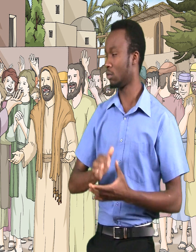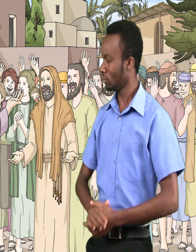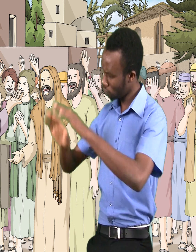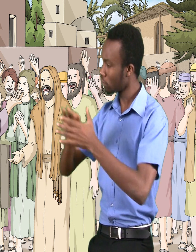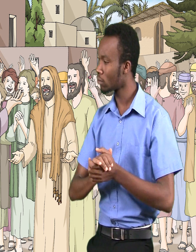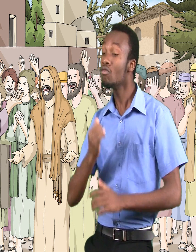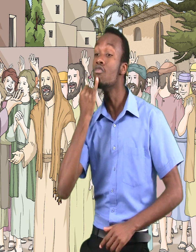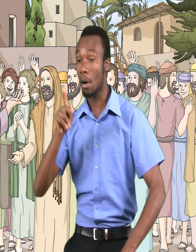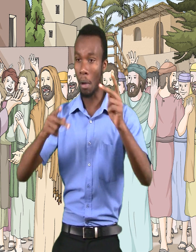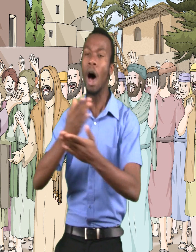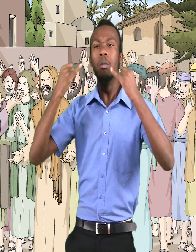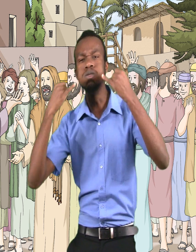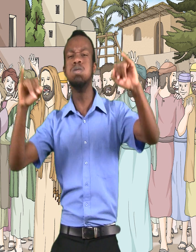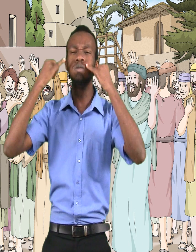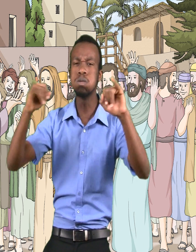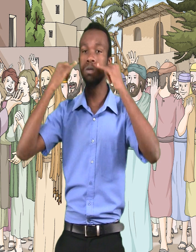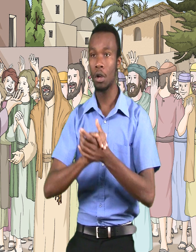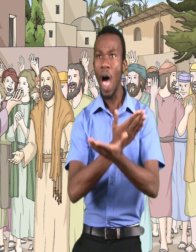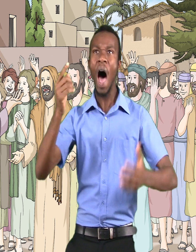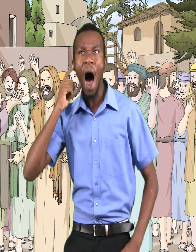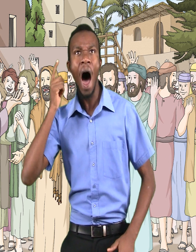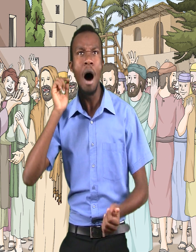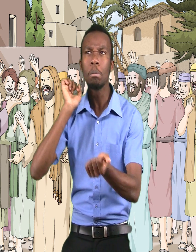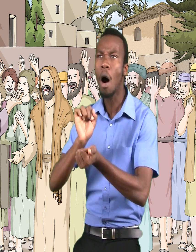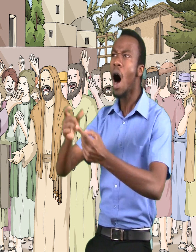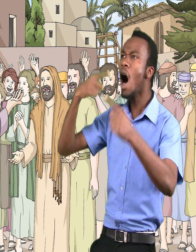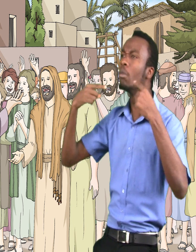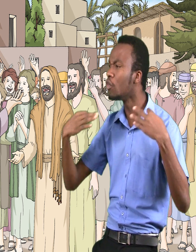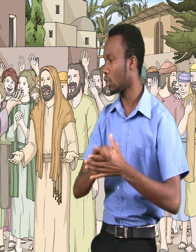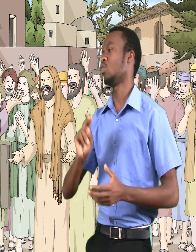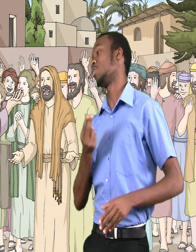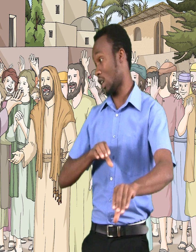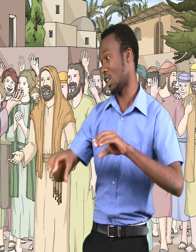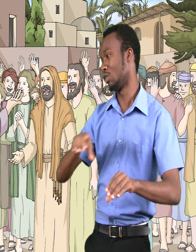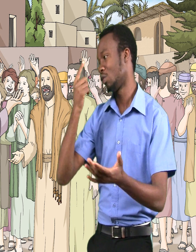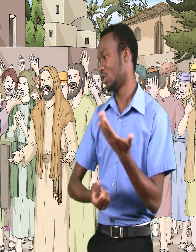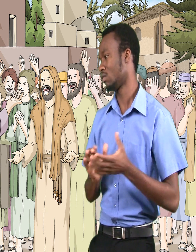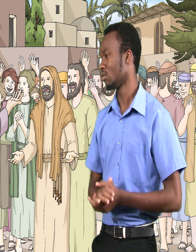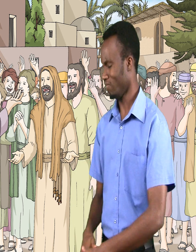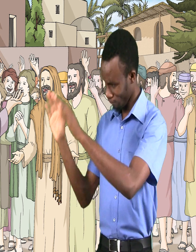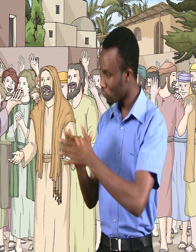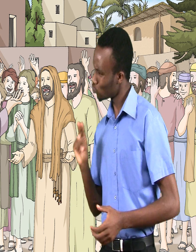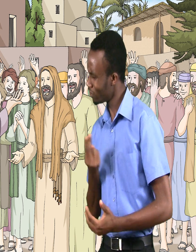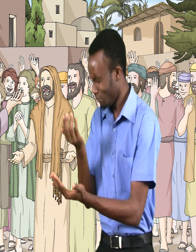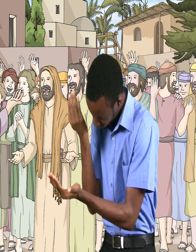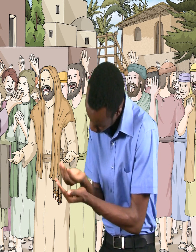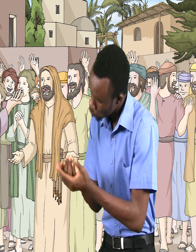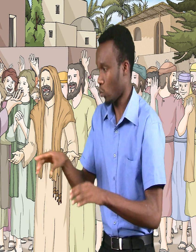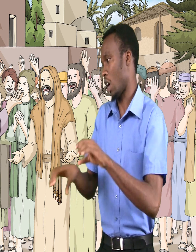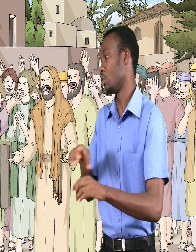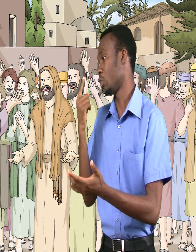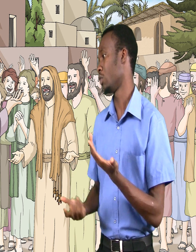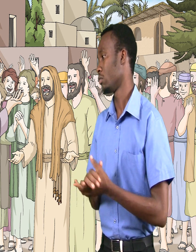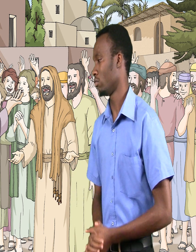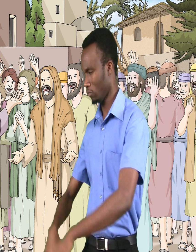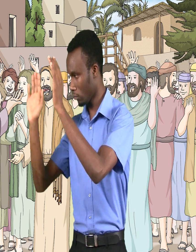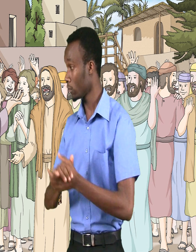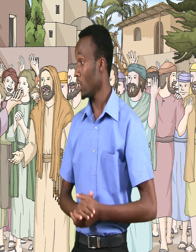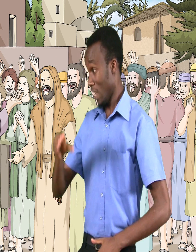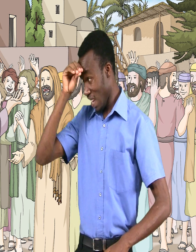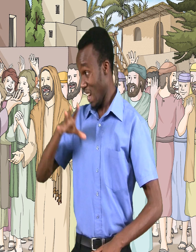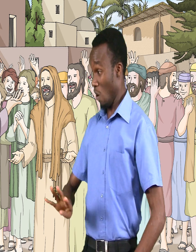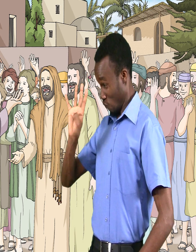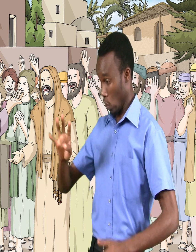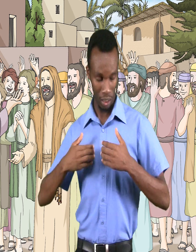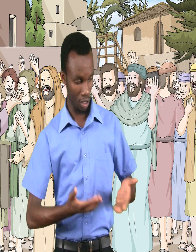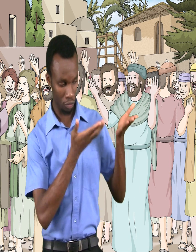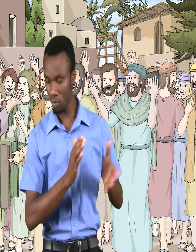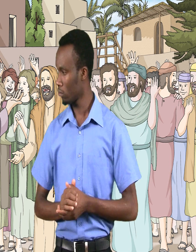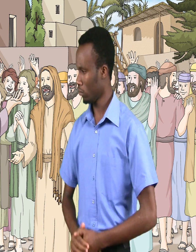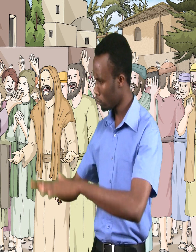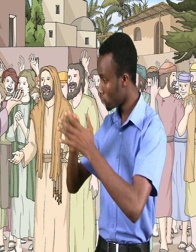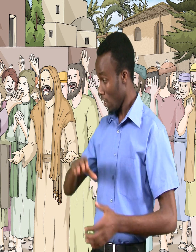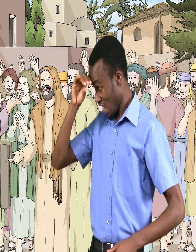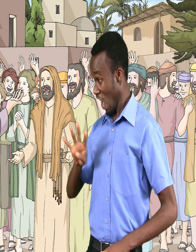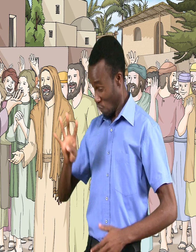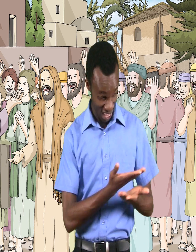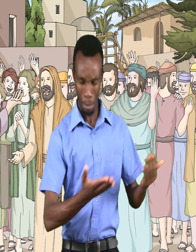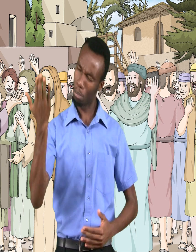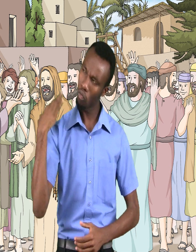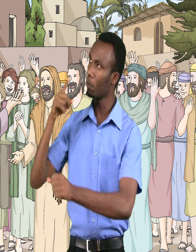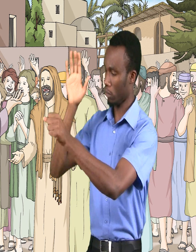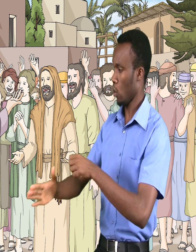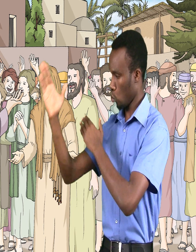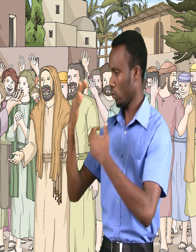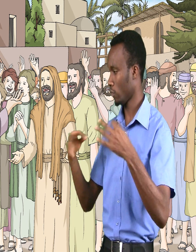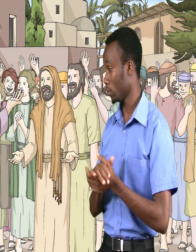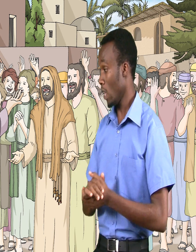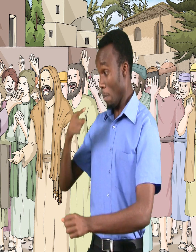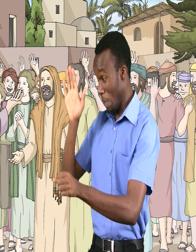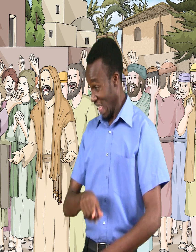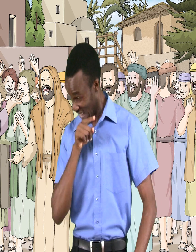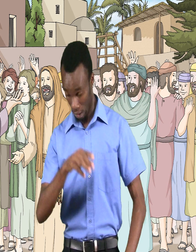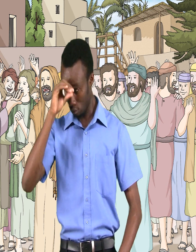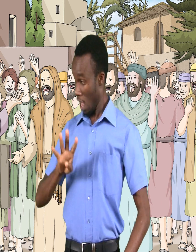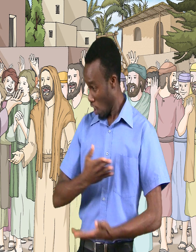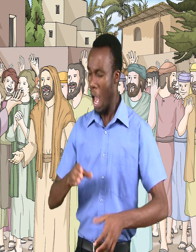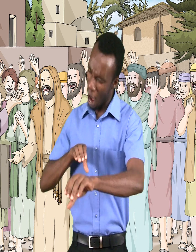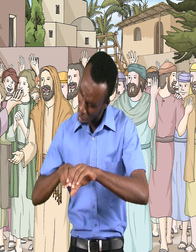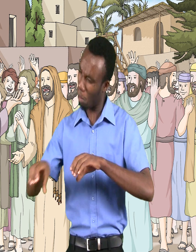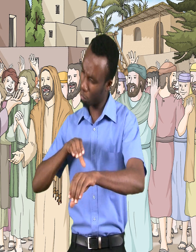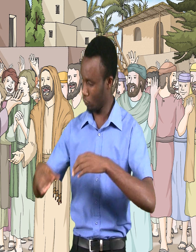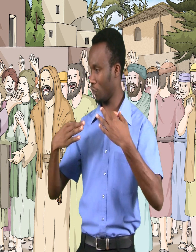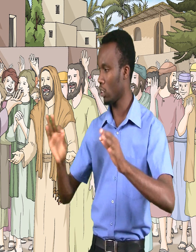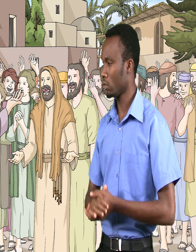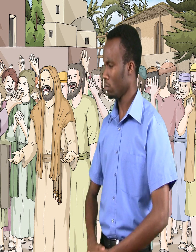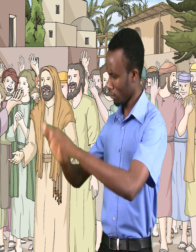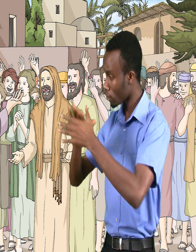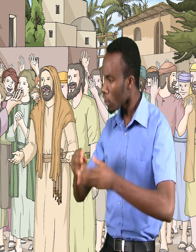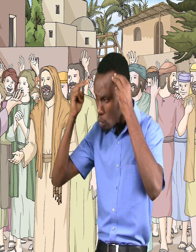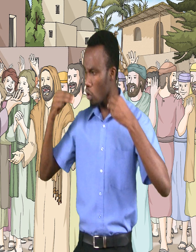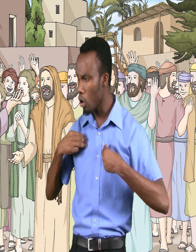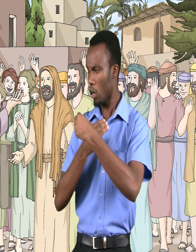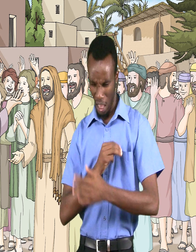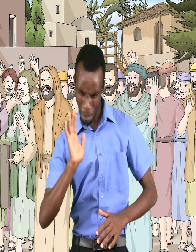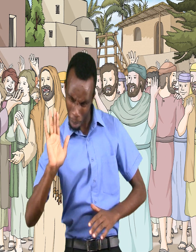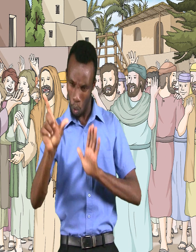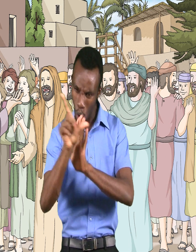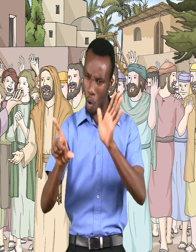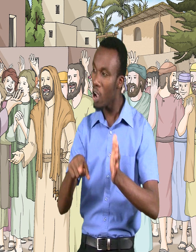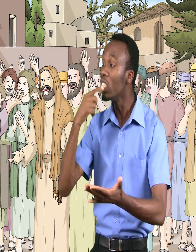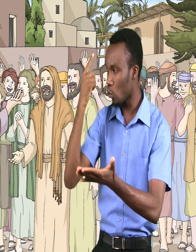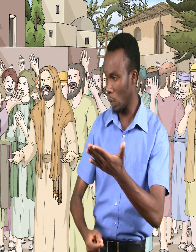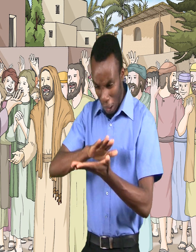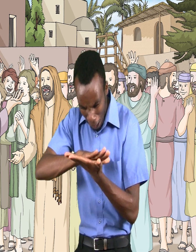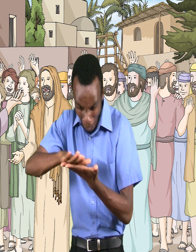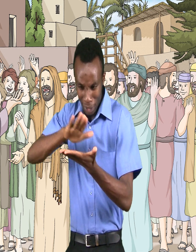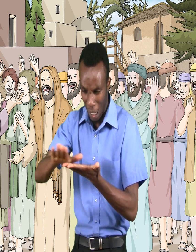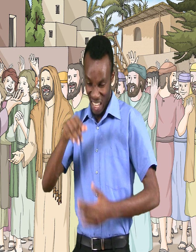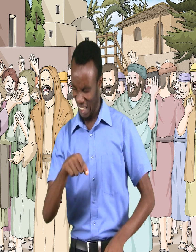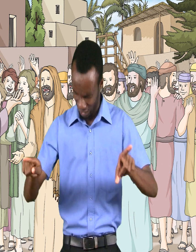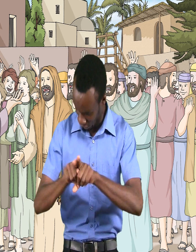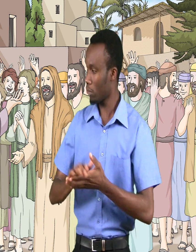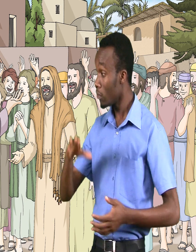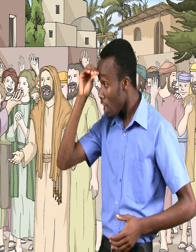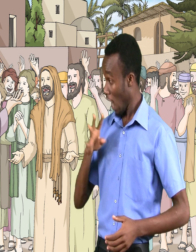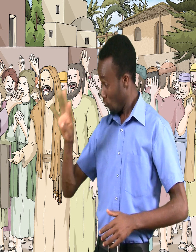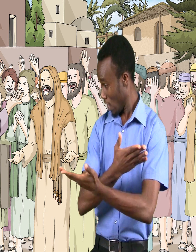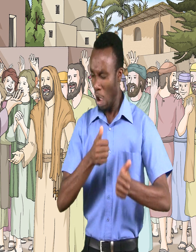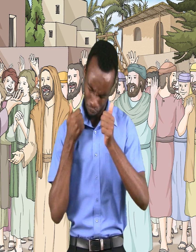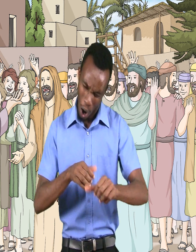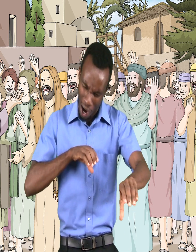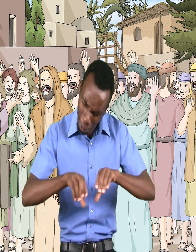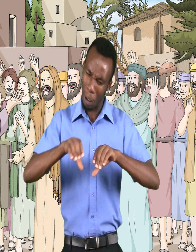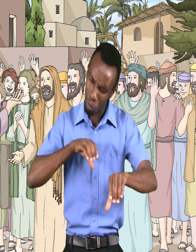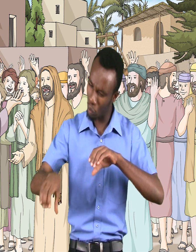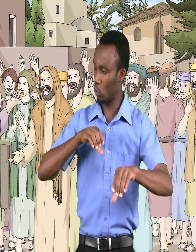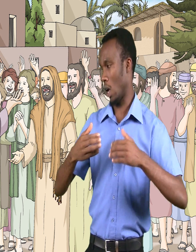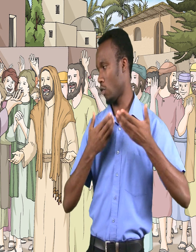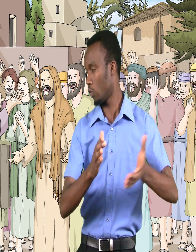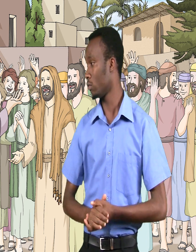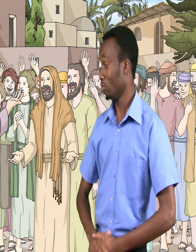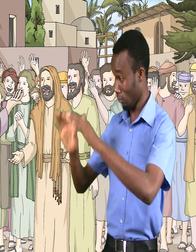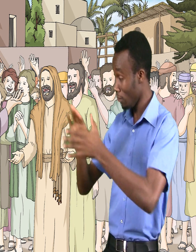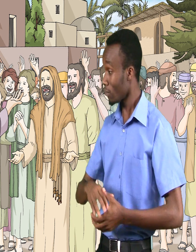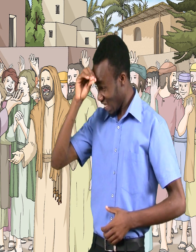They will certainly hear that you have come. Therefore do what we advise you. There are four men with us who have taken a vow.